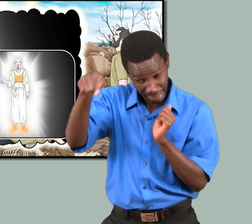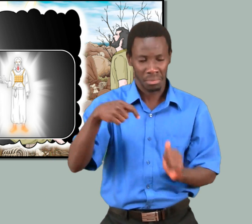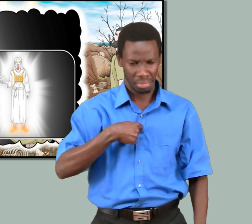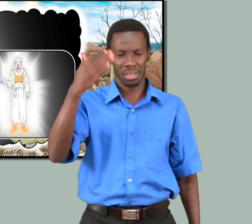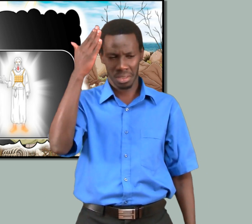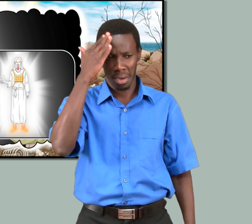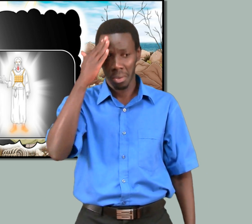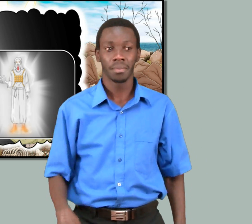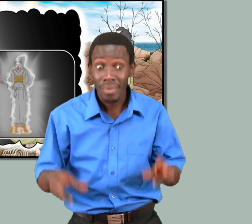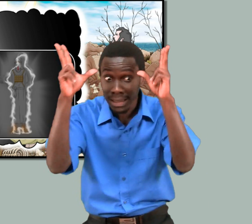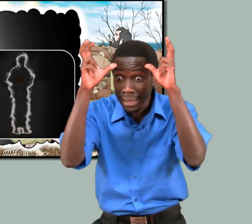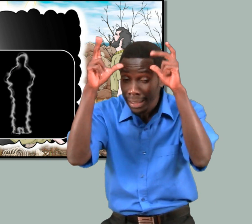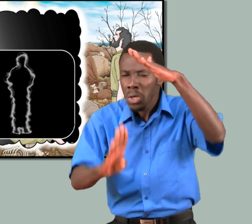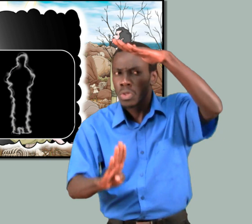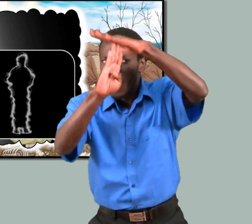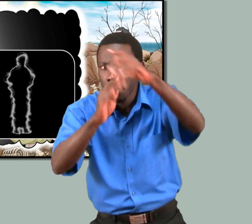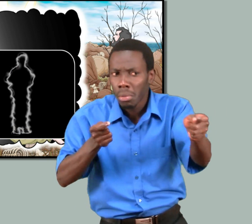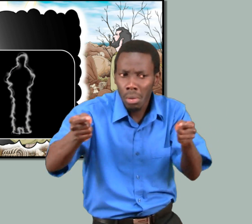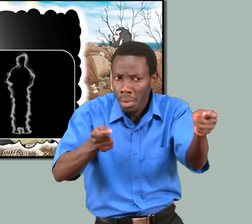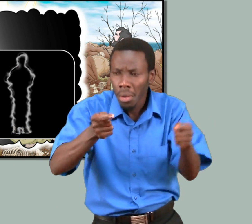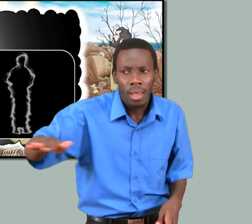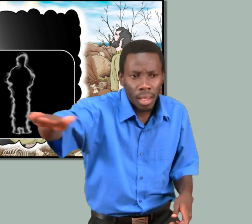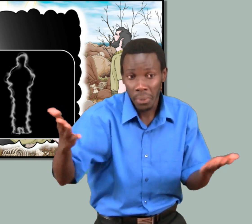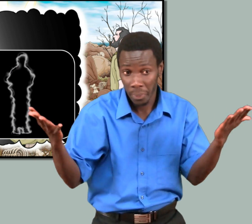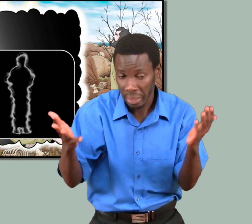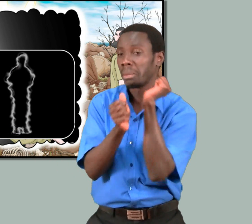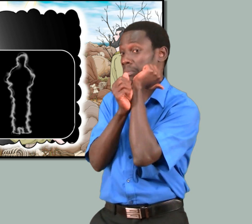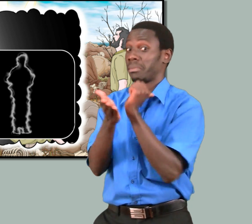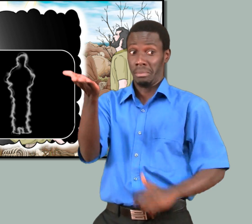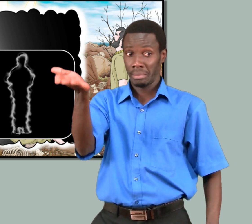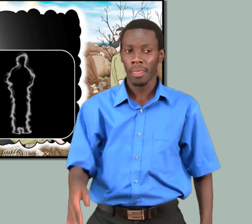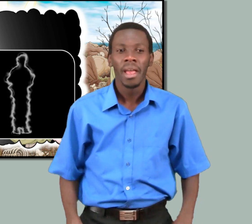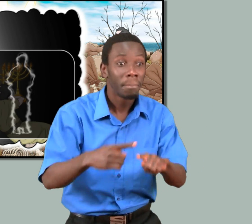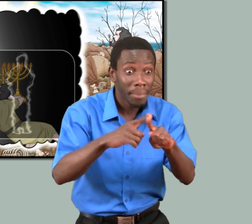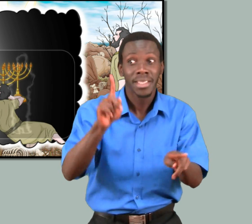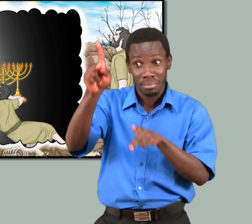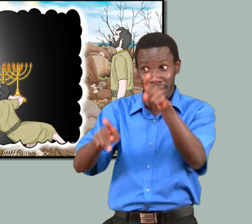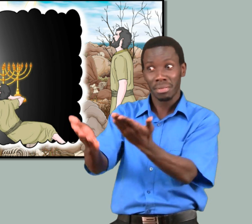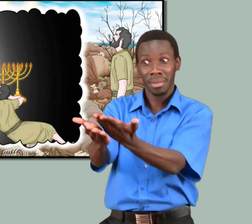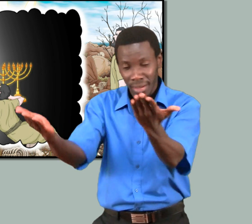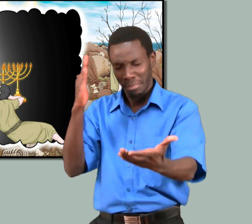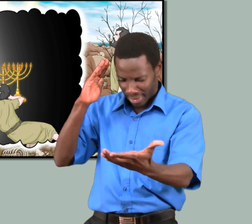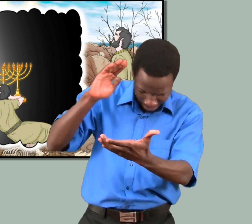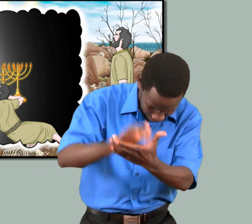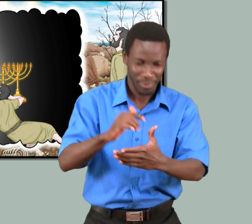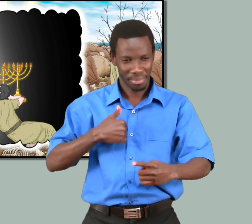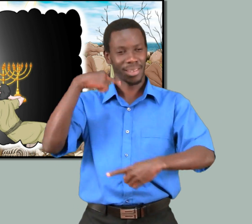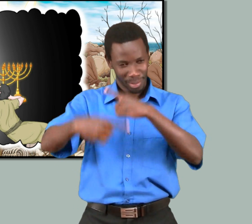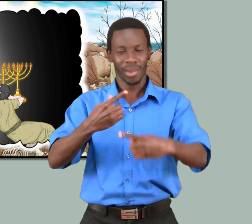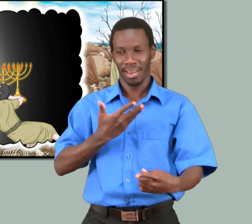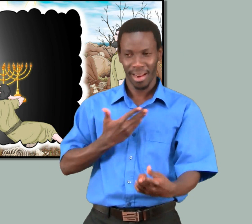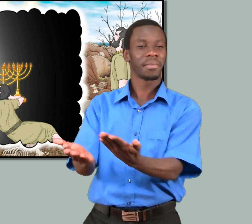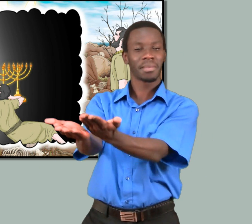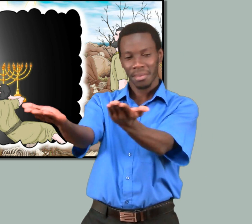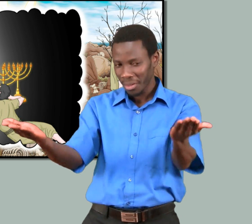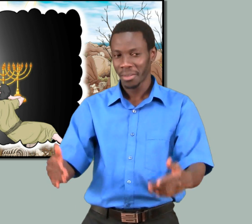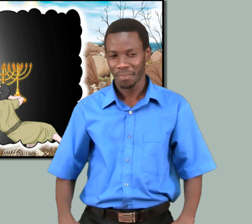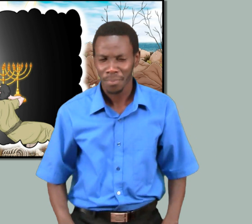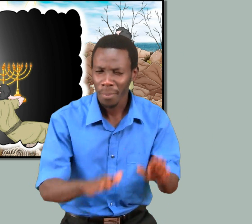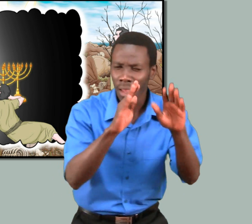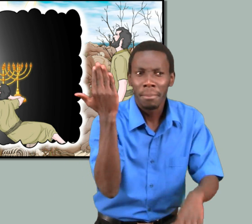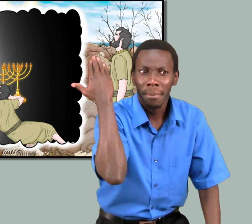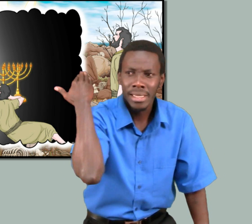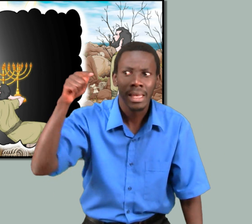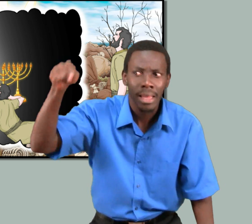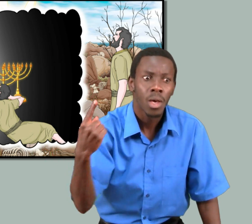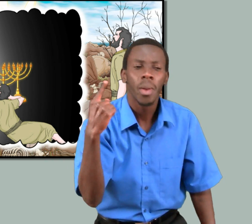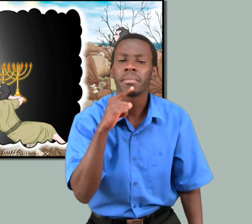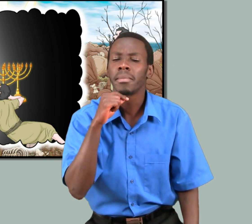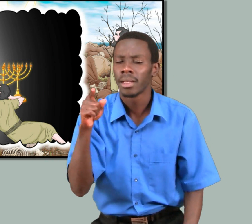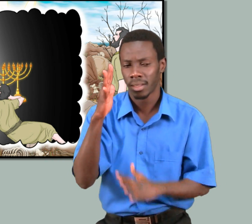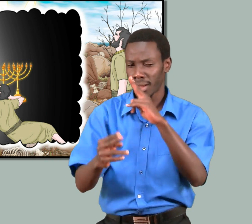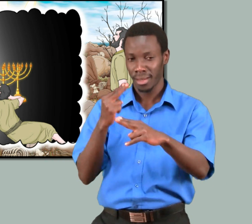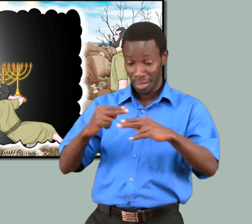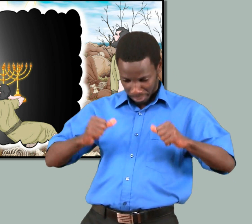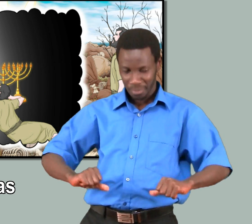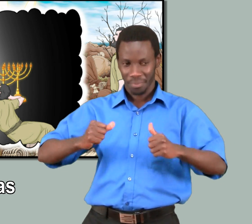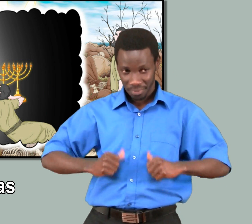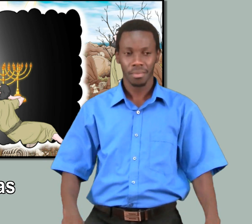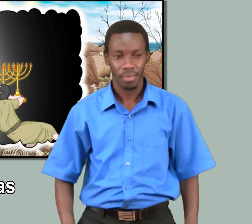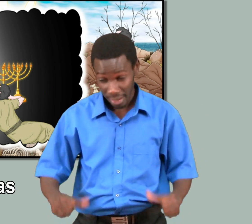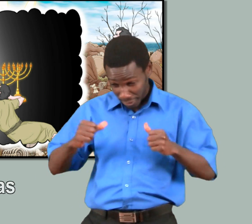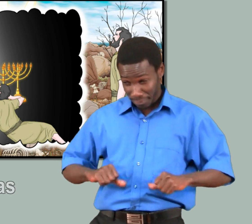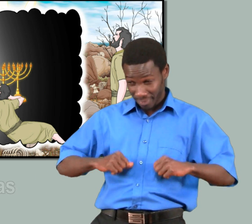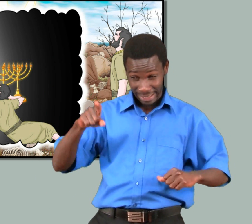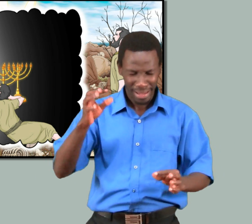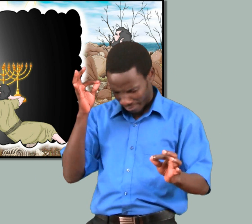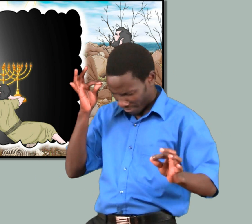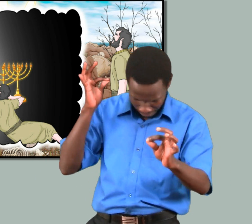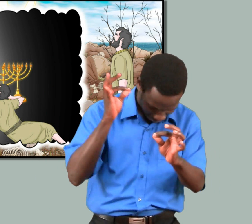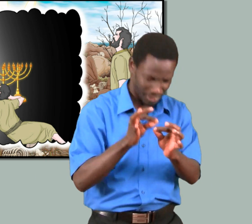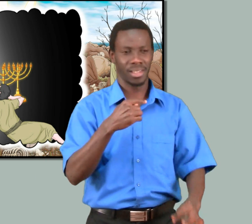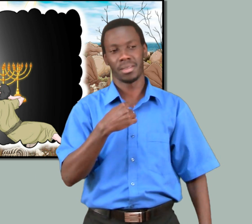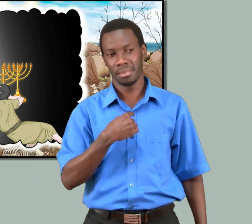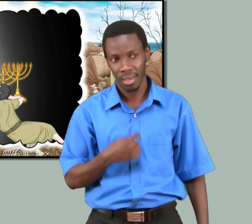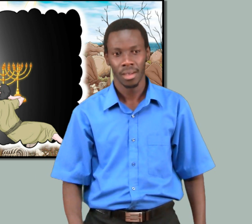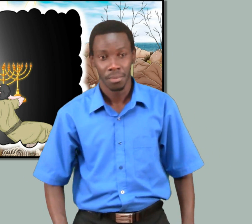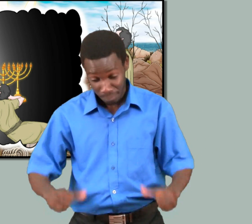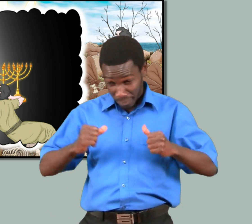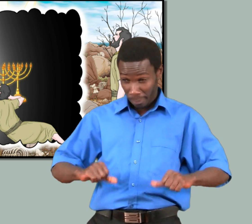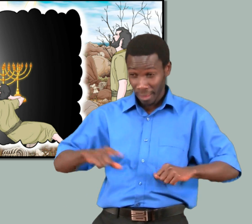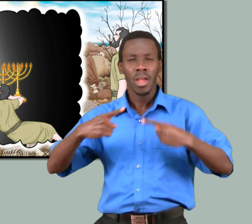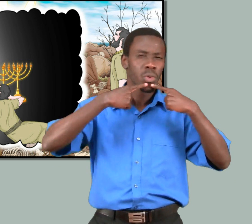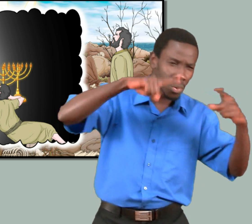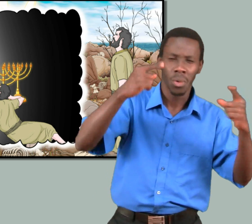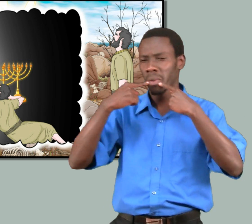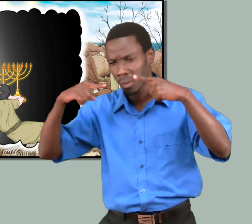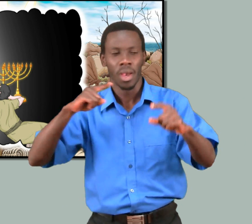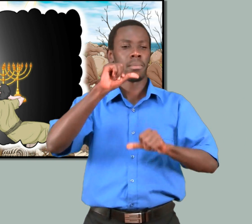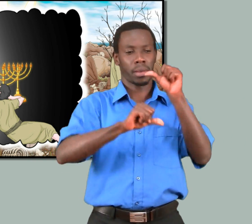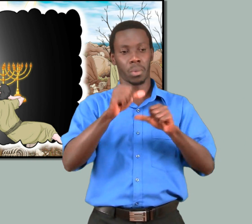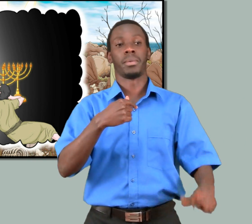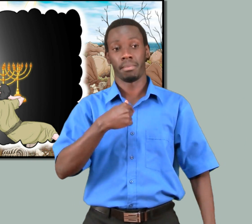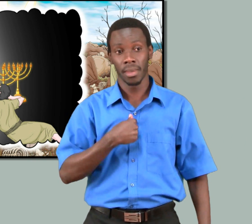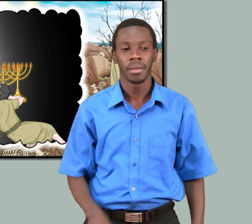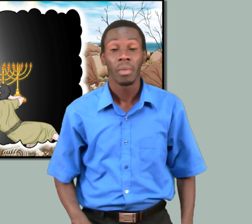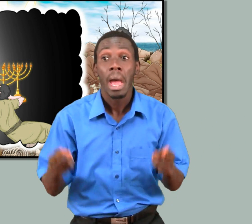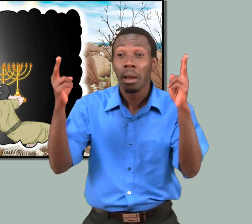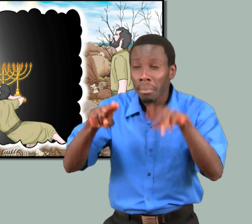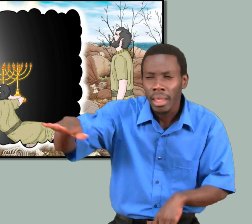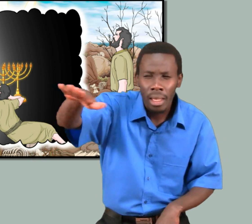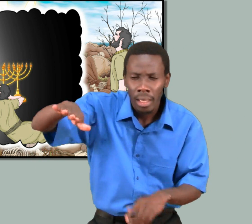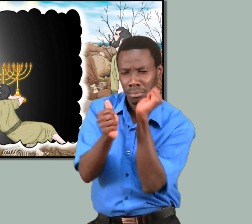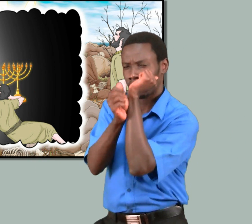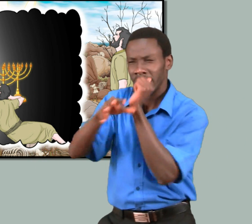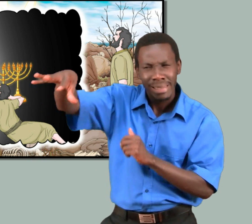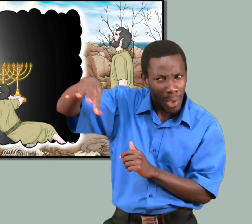I know where you live, where the throne of Satan sits.